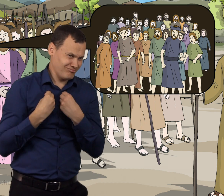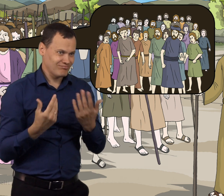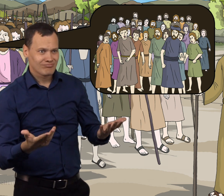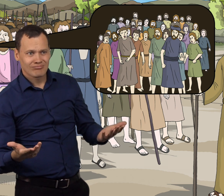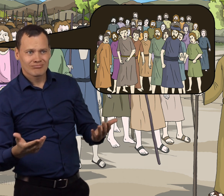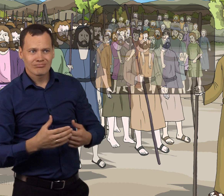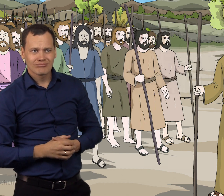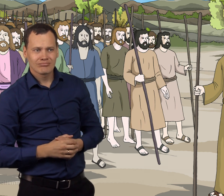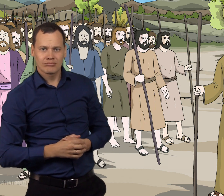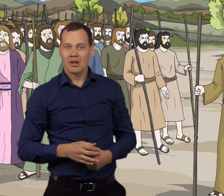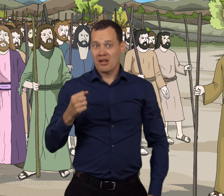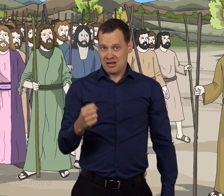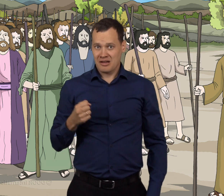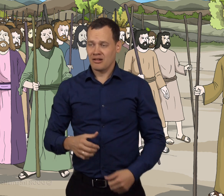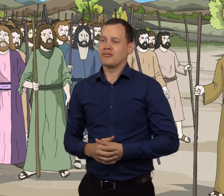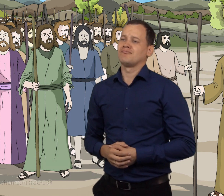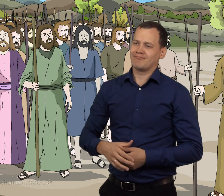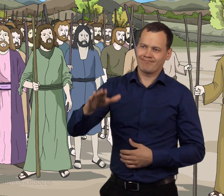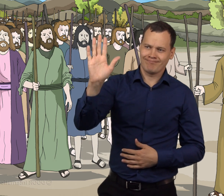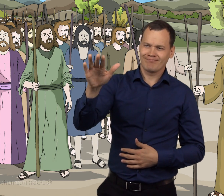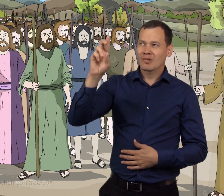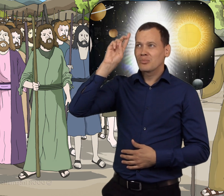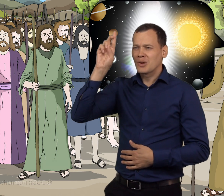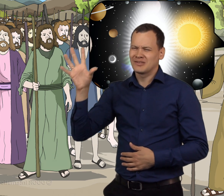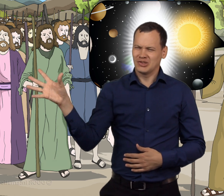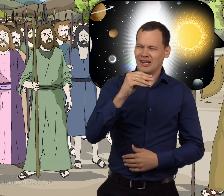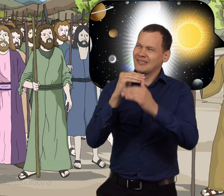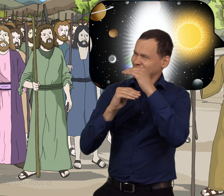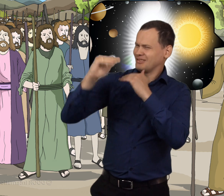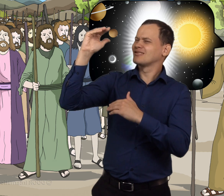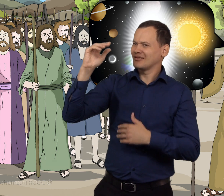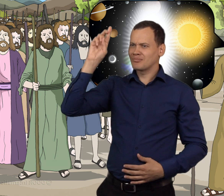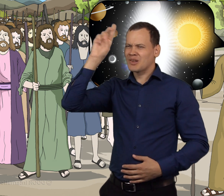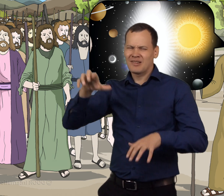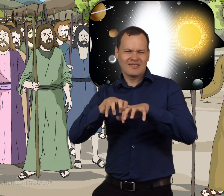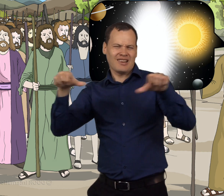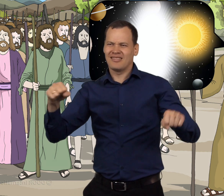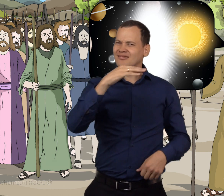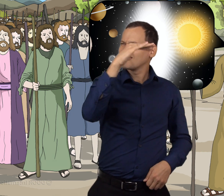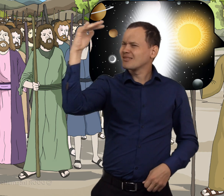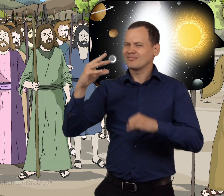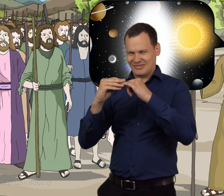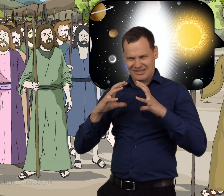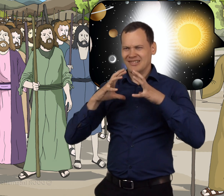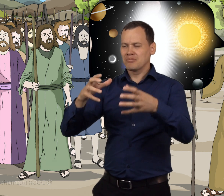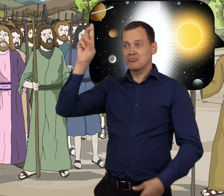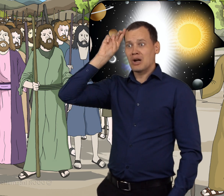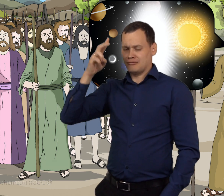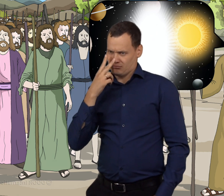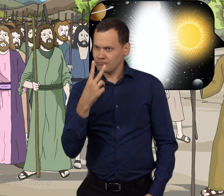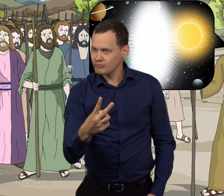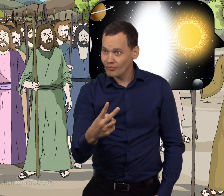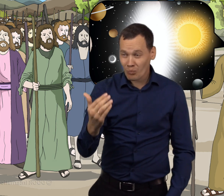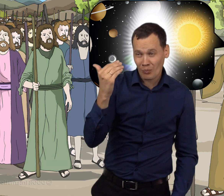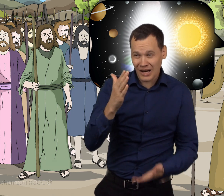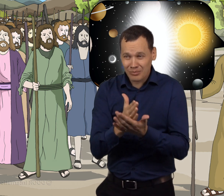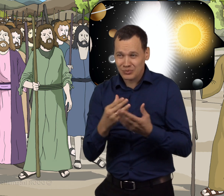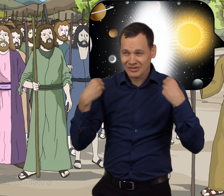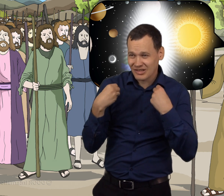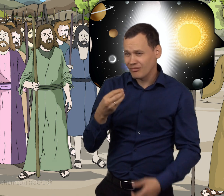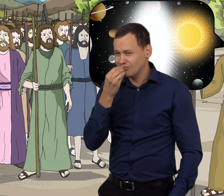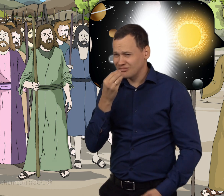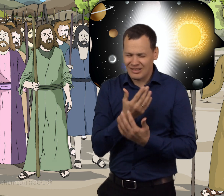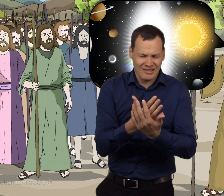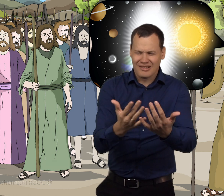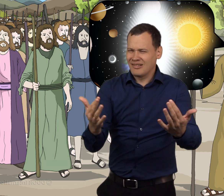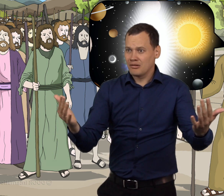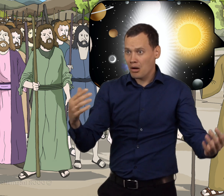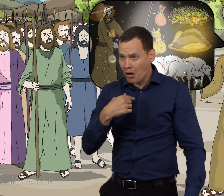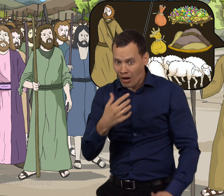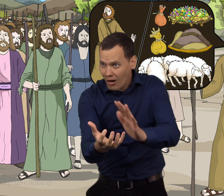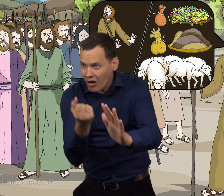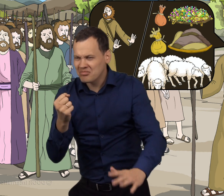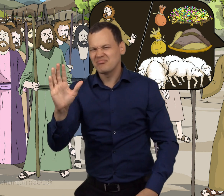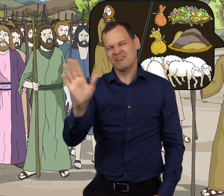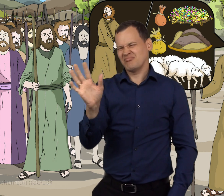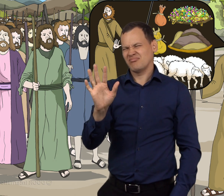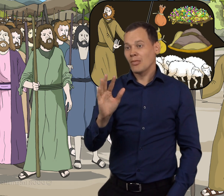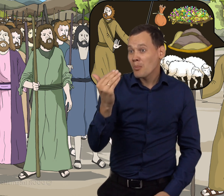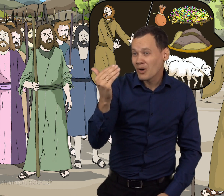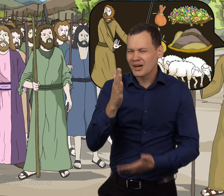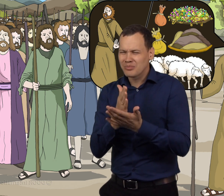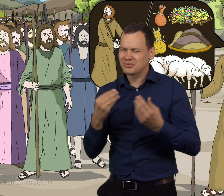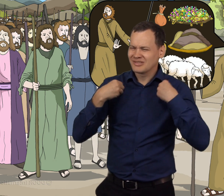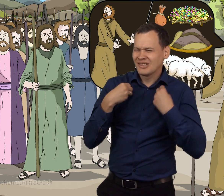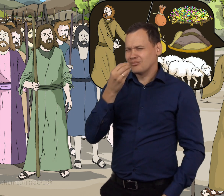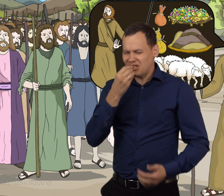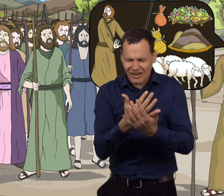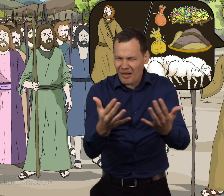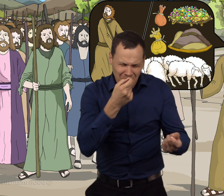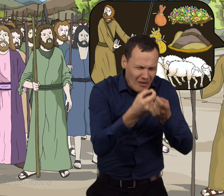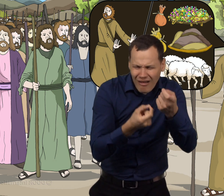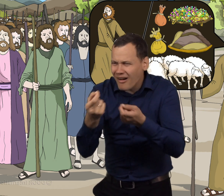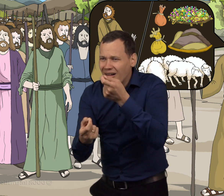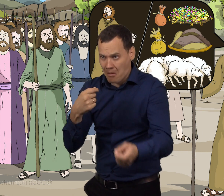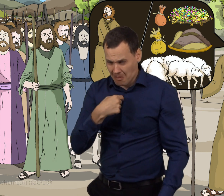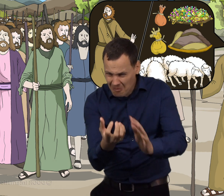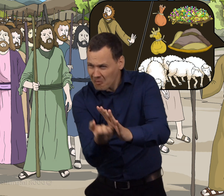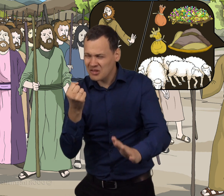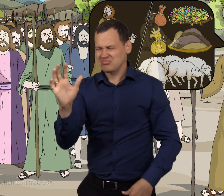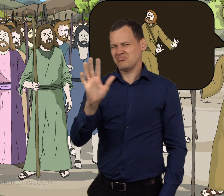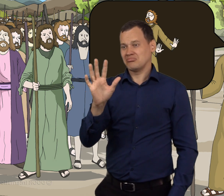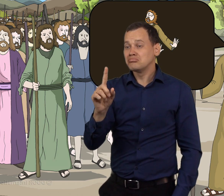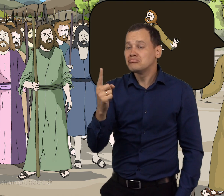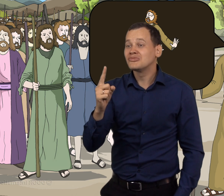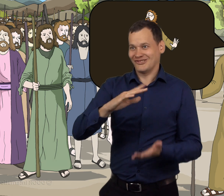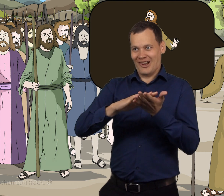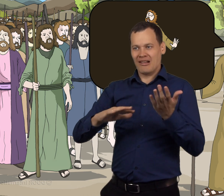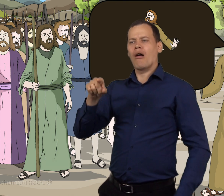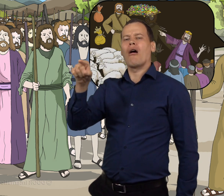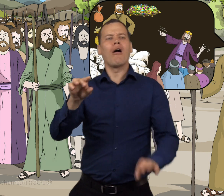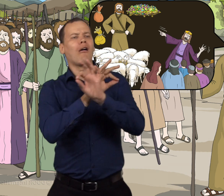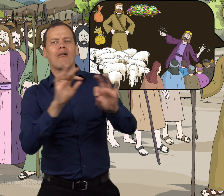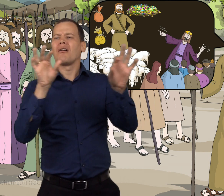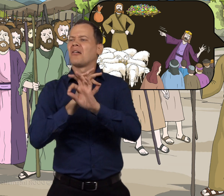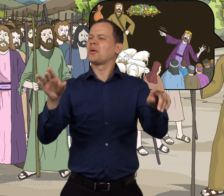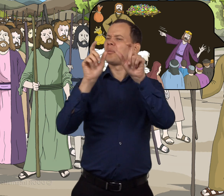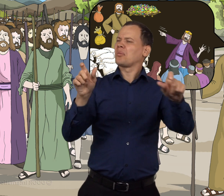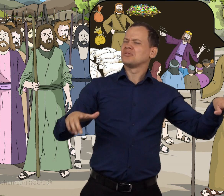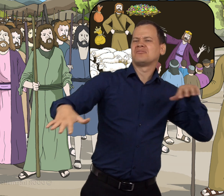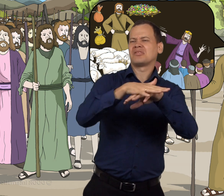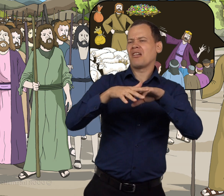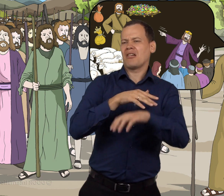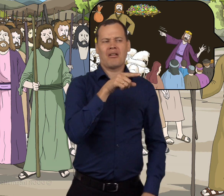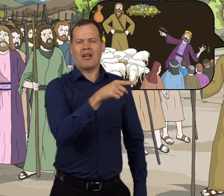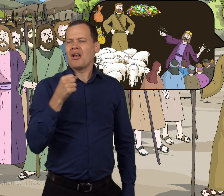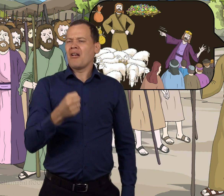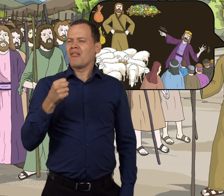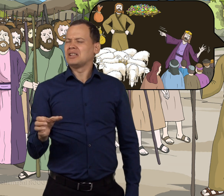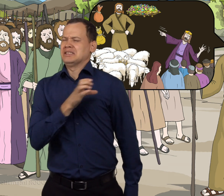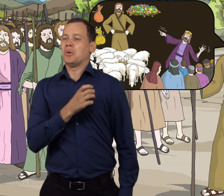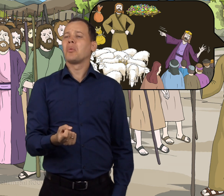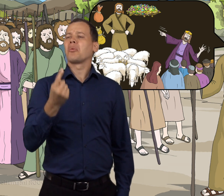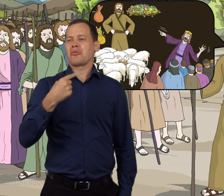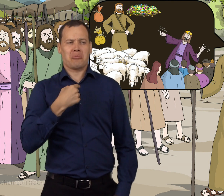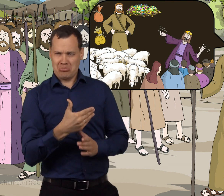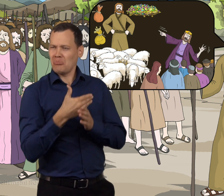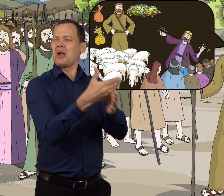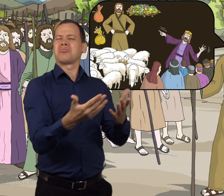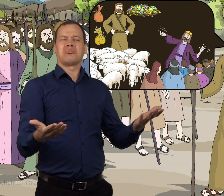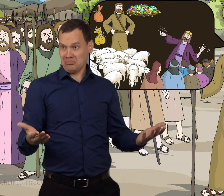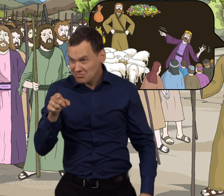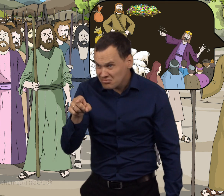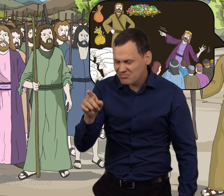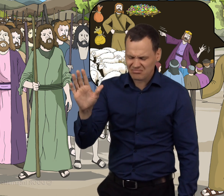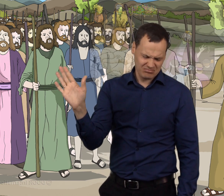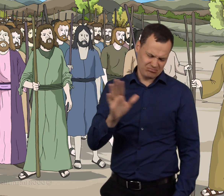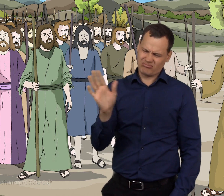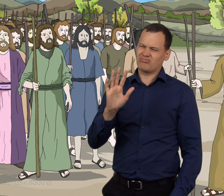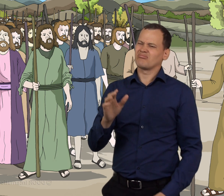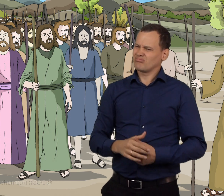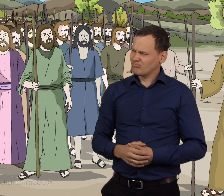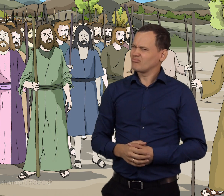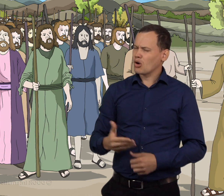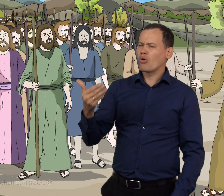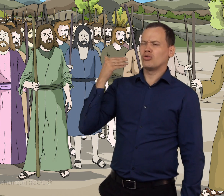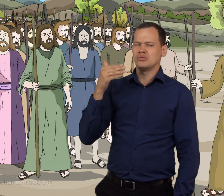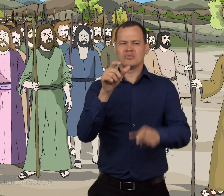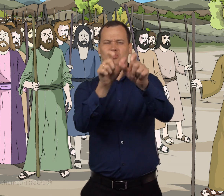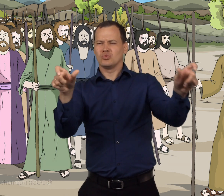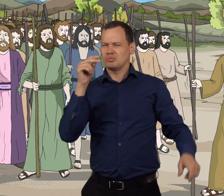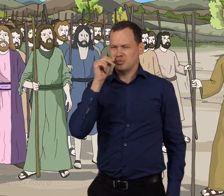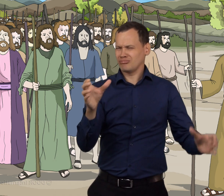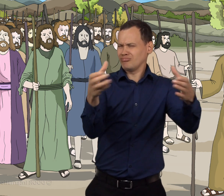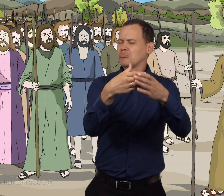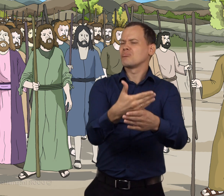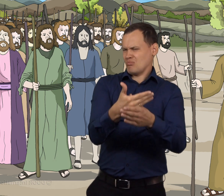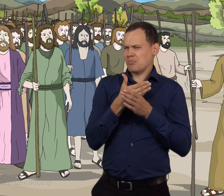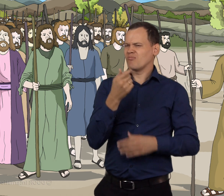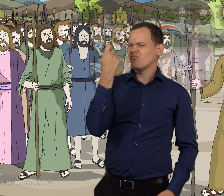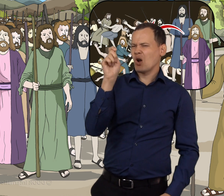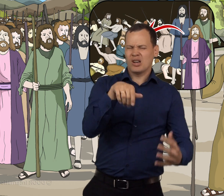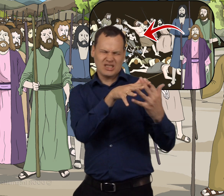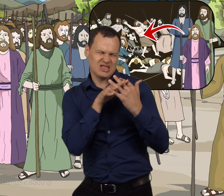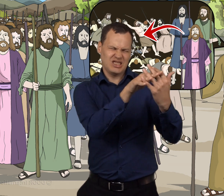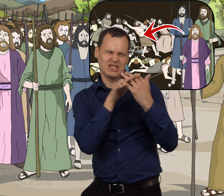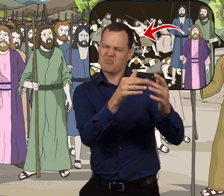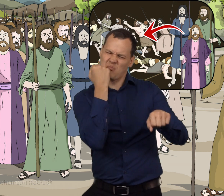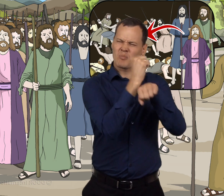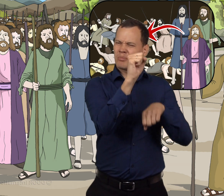But Abram replied to the king of Sodom, “I have raised my hand to the LORD God Most High, Creator of heaven and earth, that I will not accept even a thread, or a strap of a sandal, or anything that belongs to you, lest you should say, ‘I have made Abram rich.’